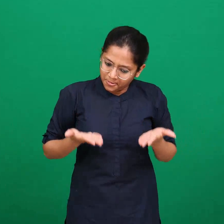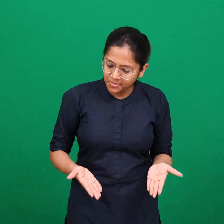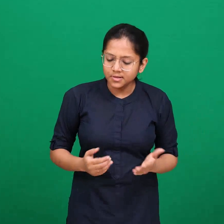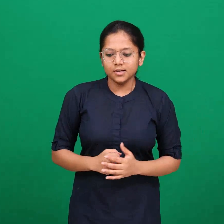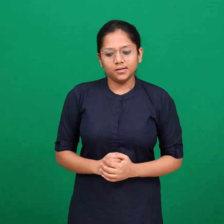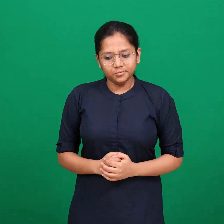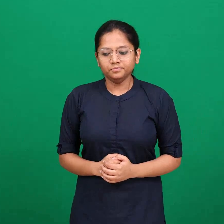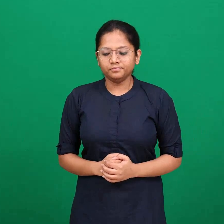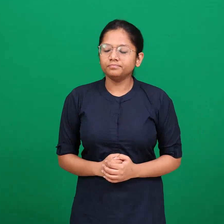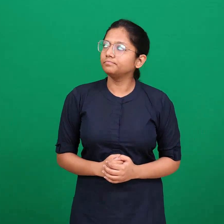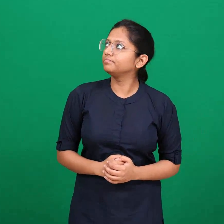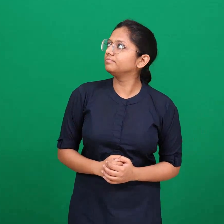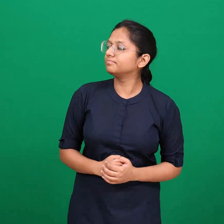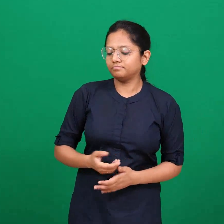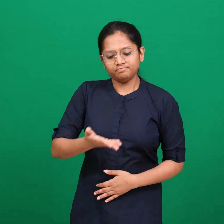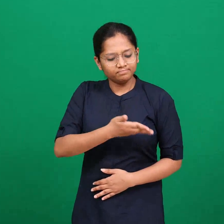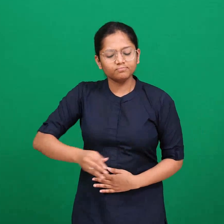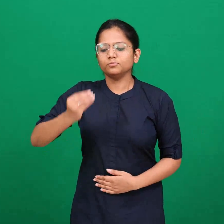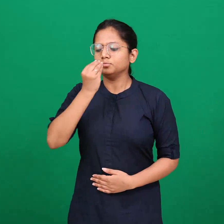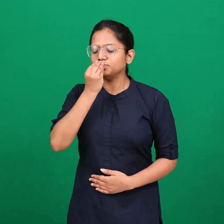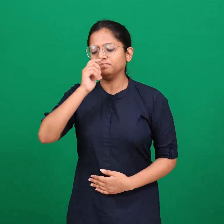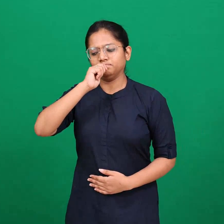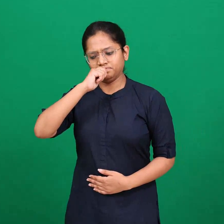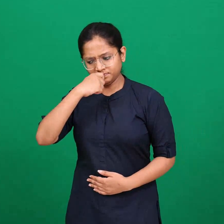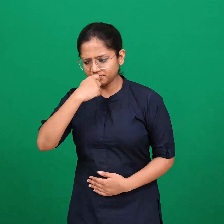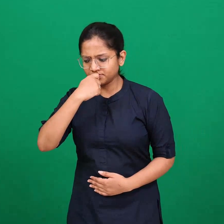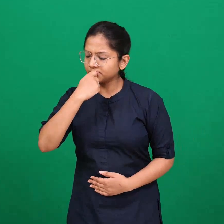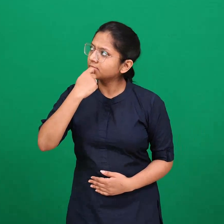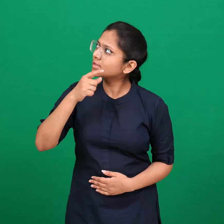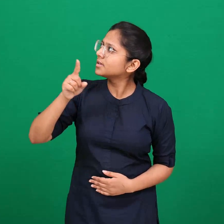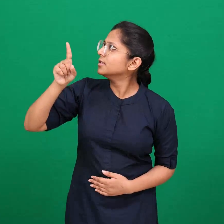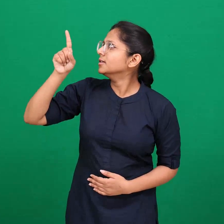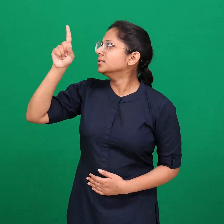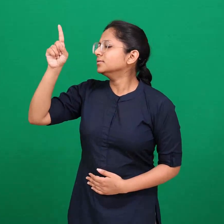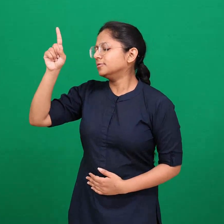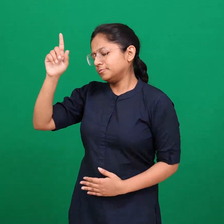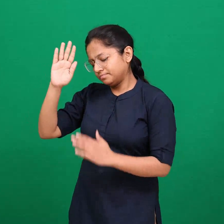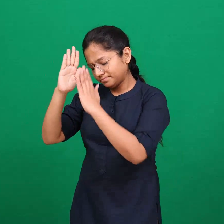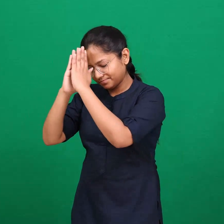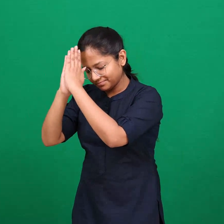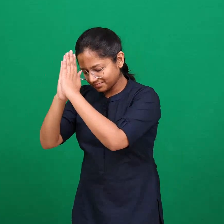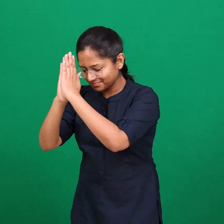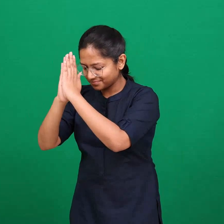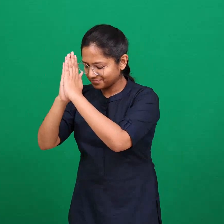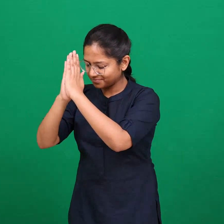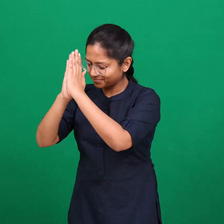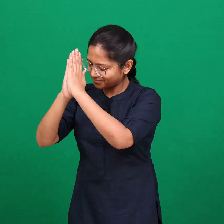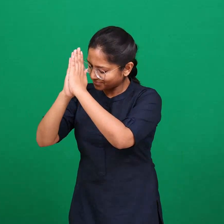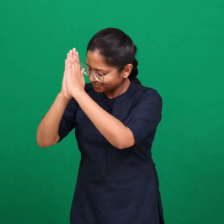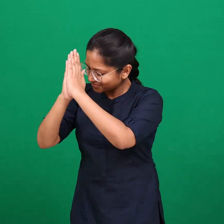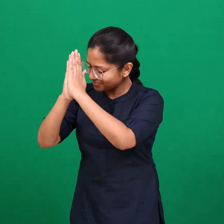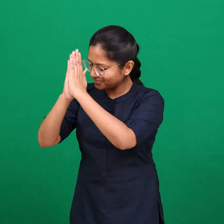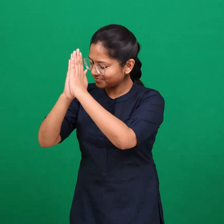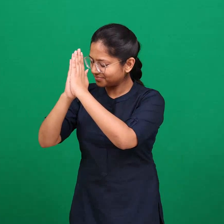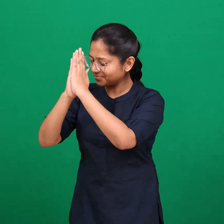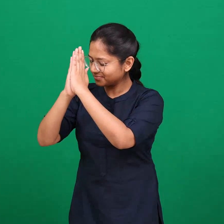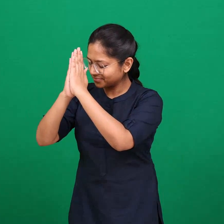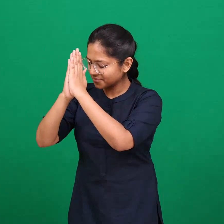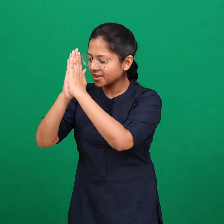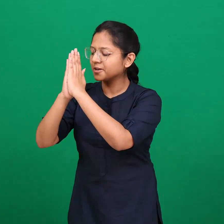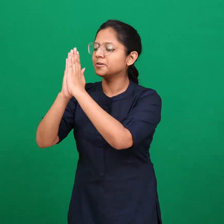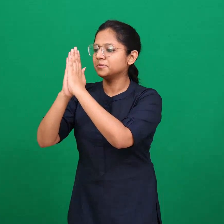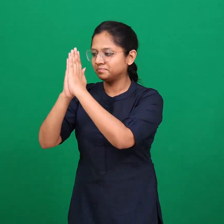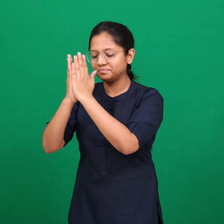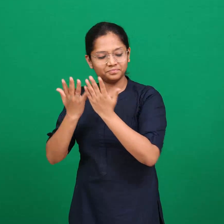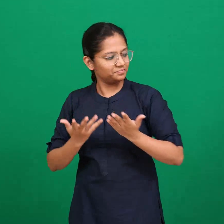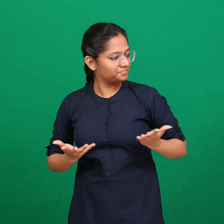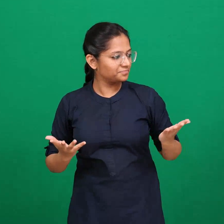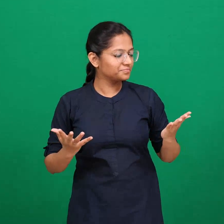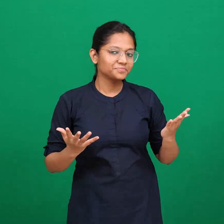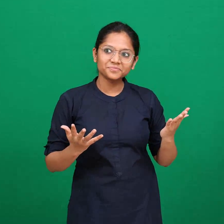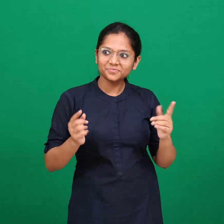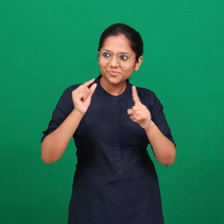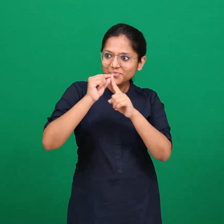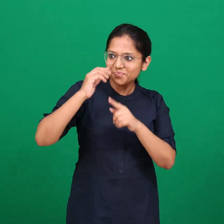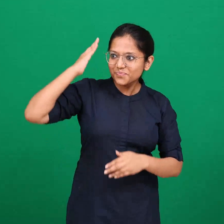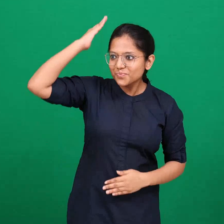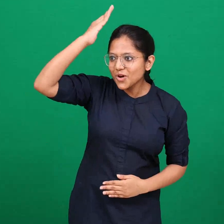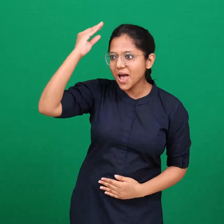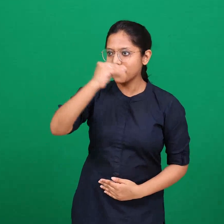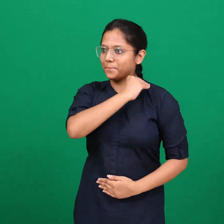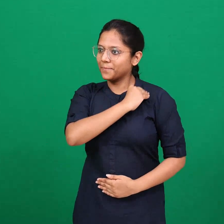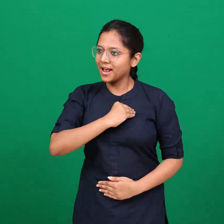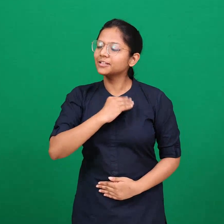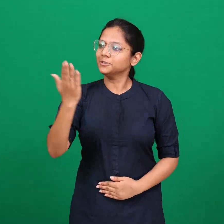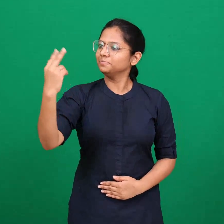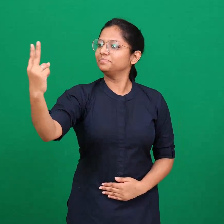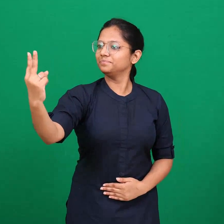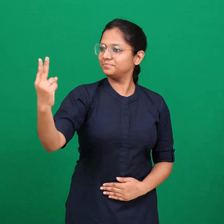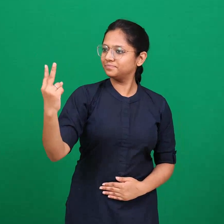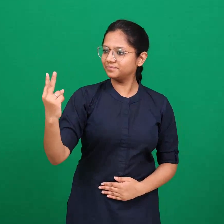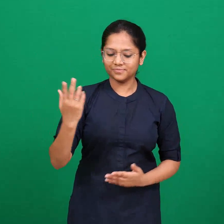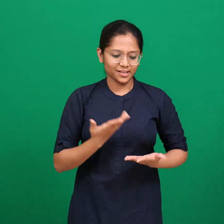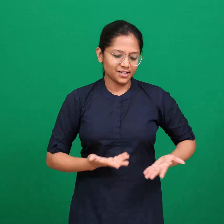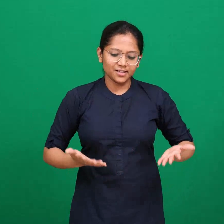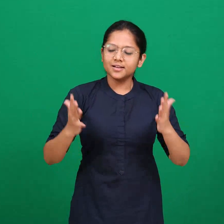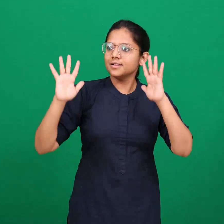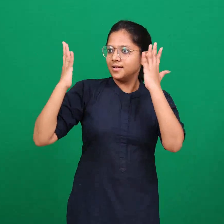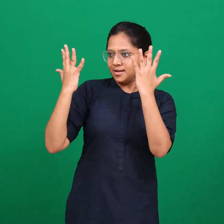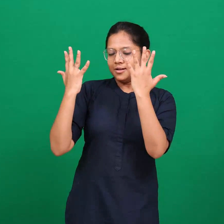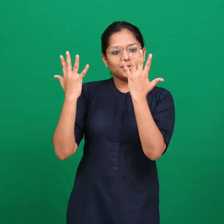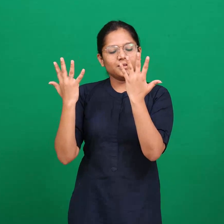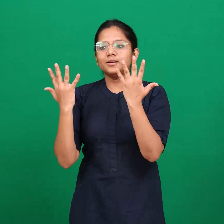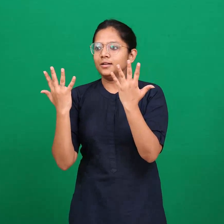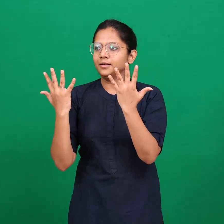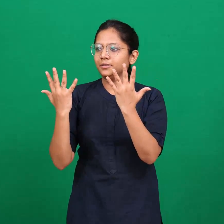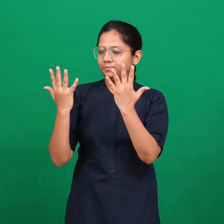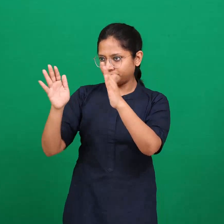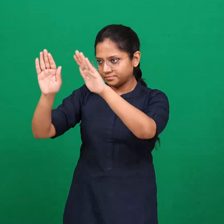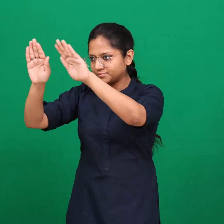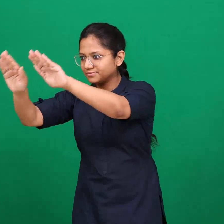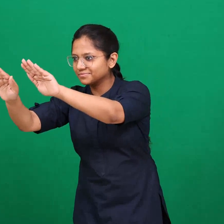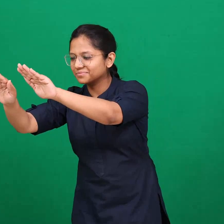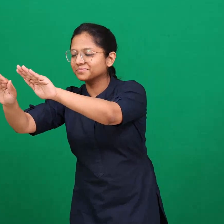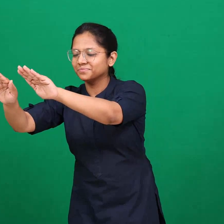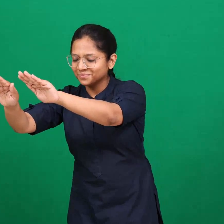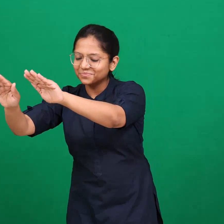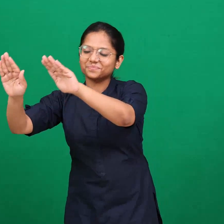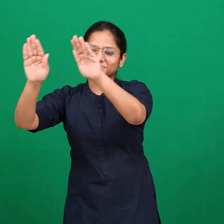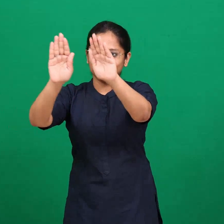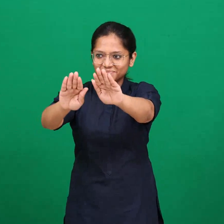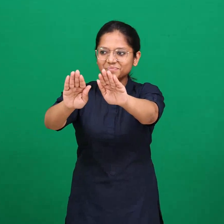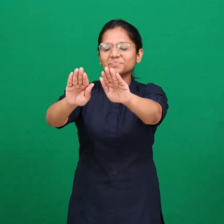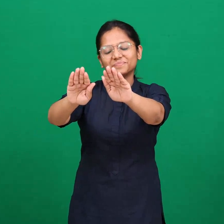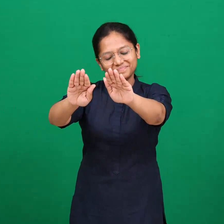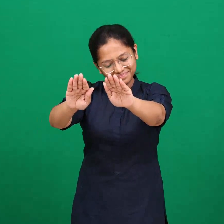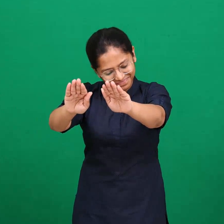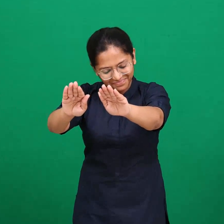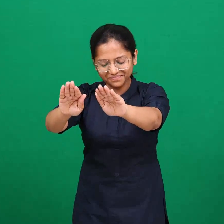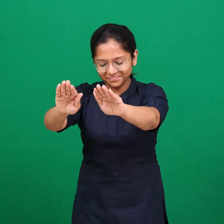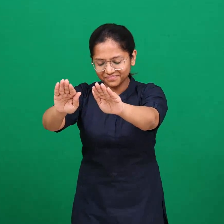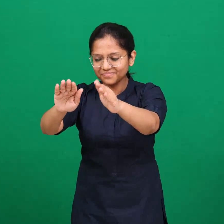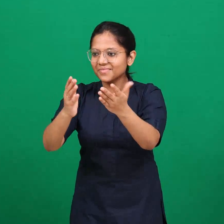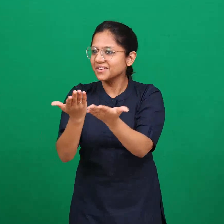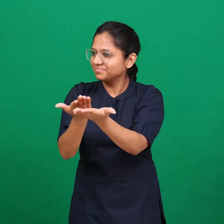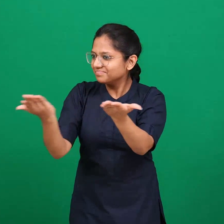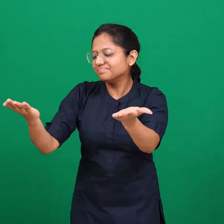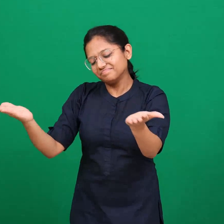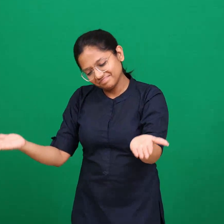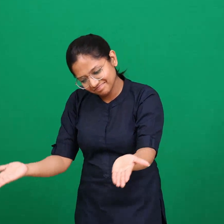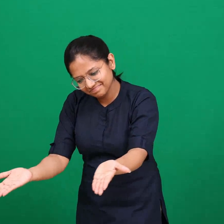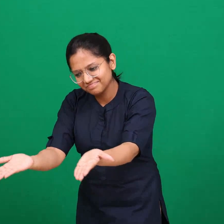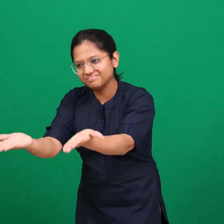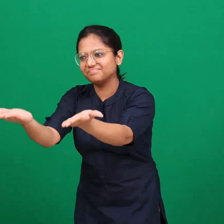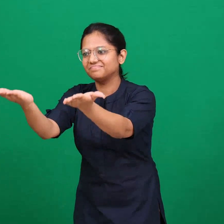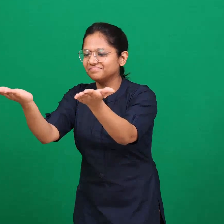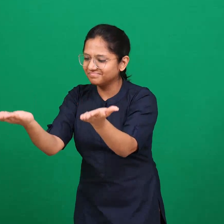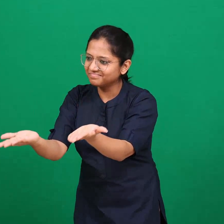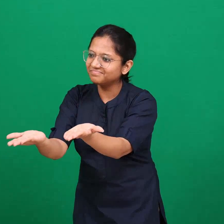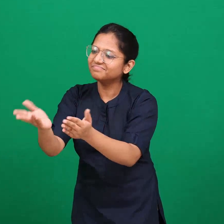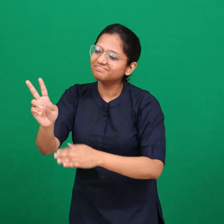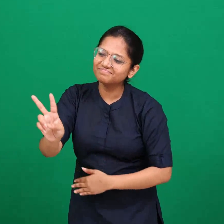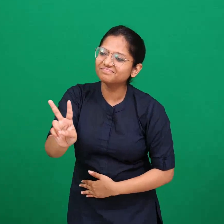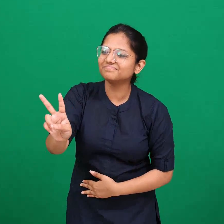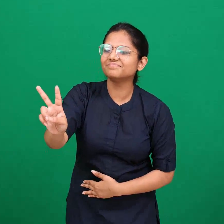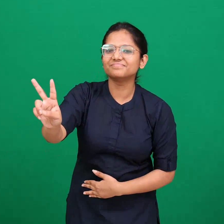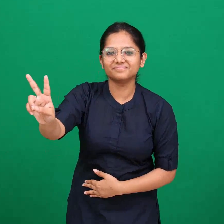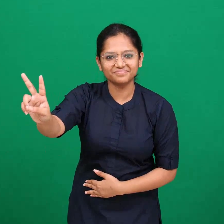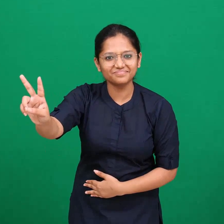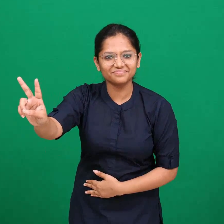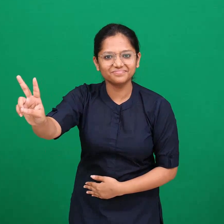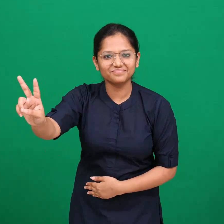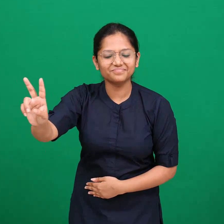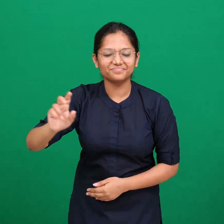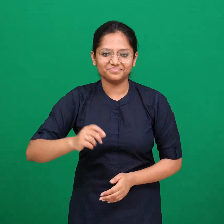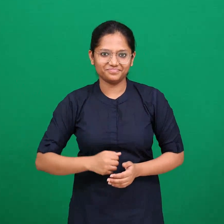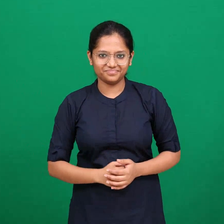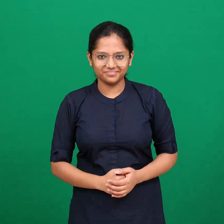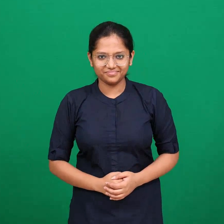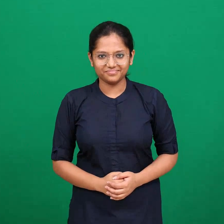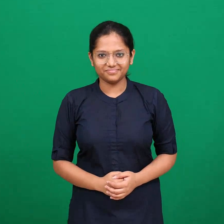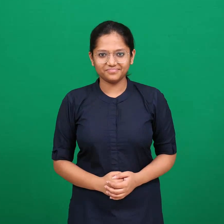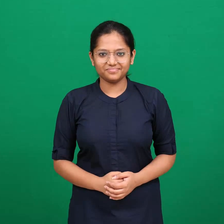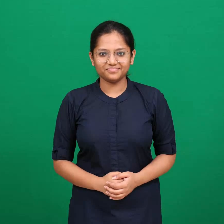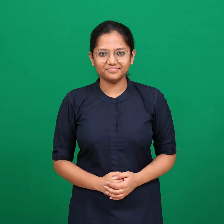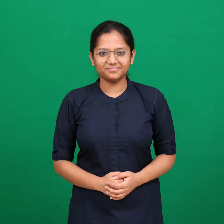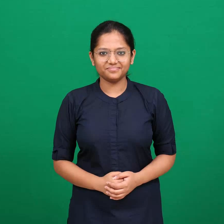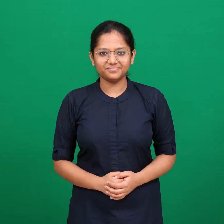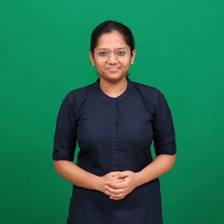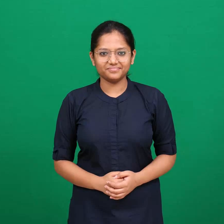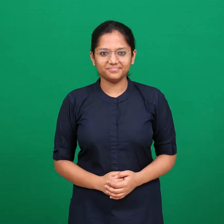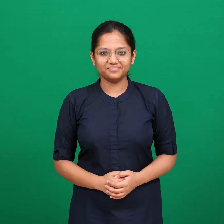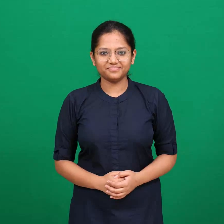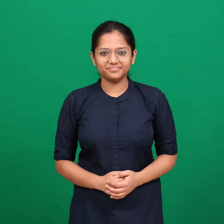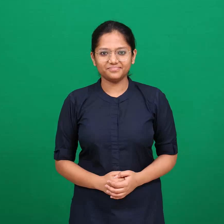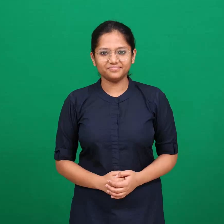And after they had fasted and prayed, they laid their hands on them and sent them off.